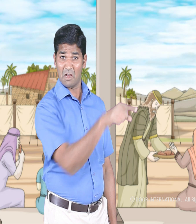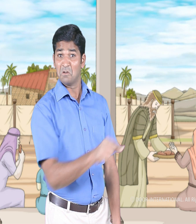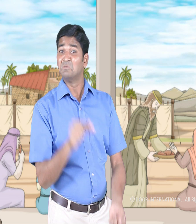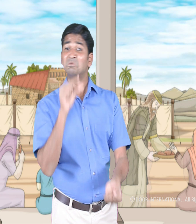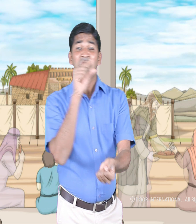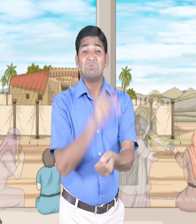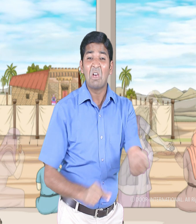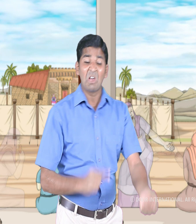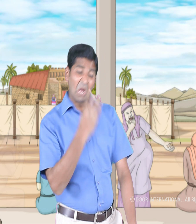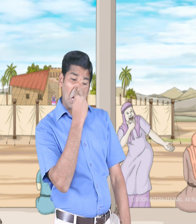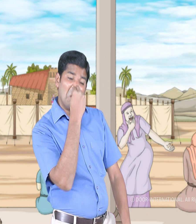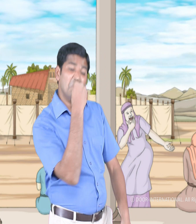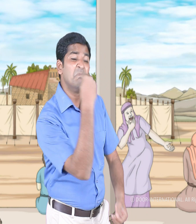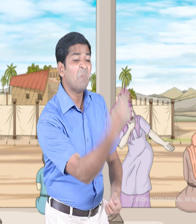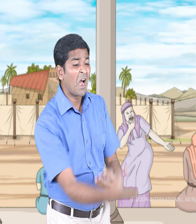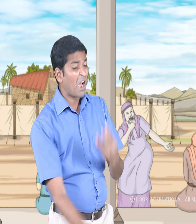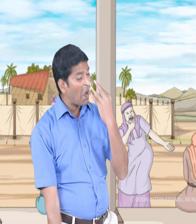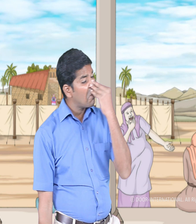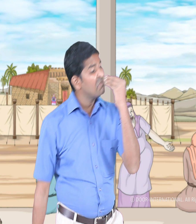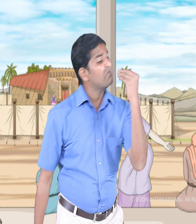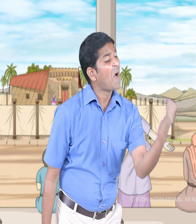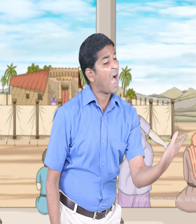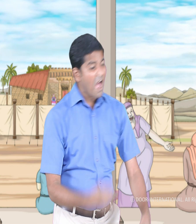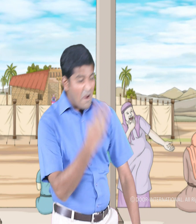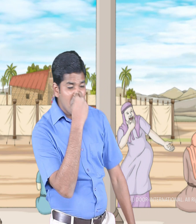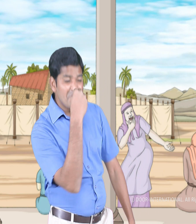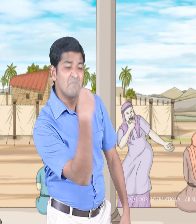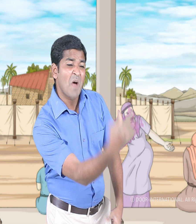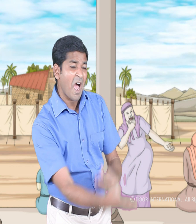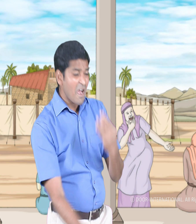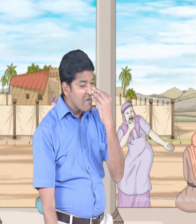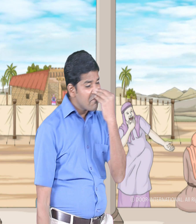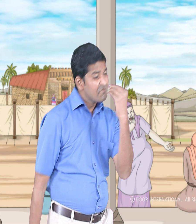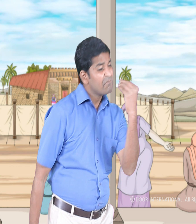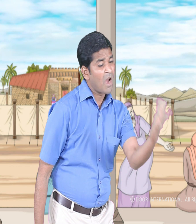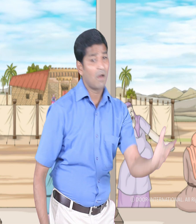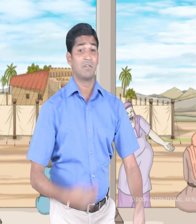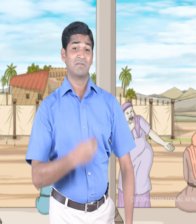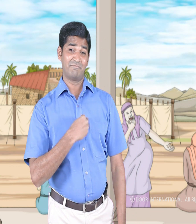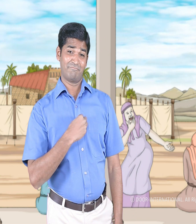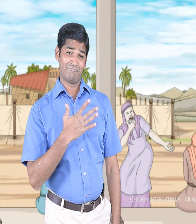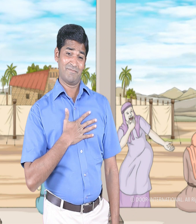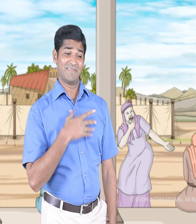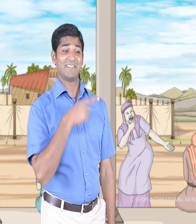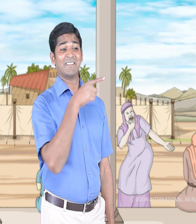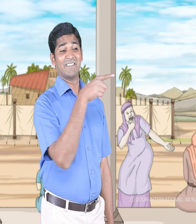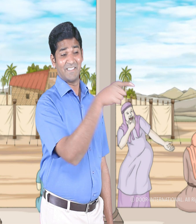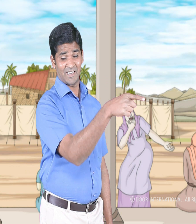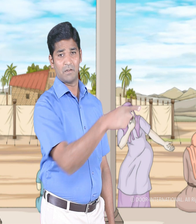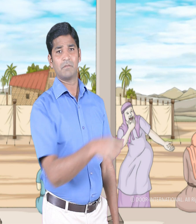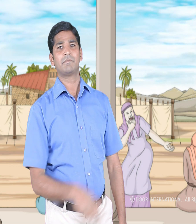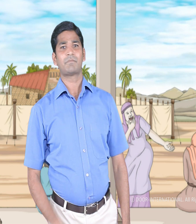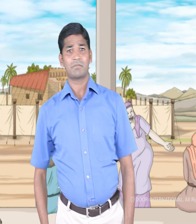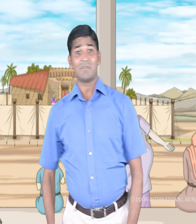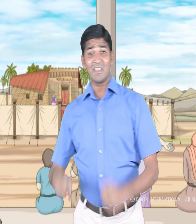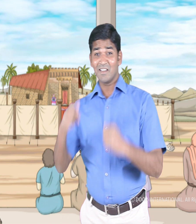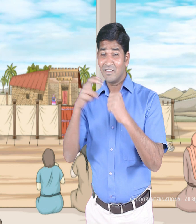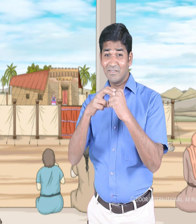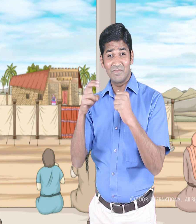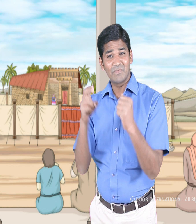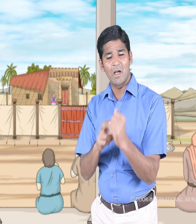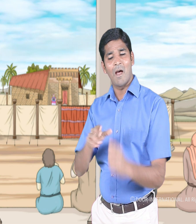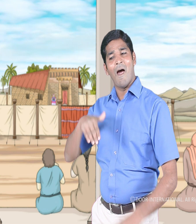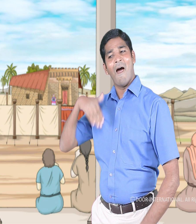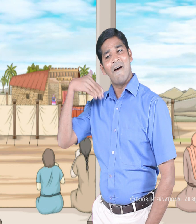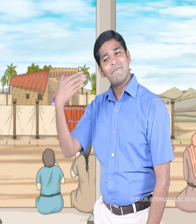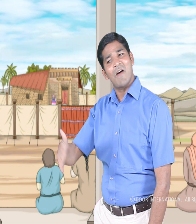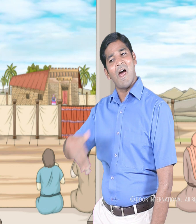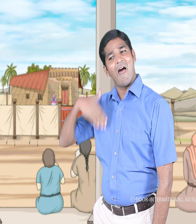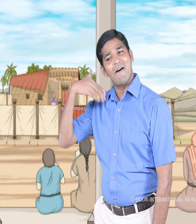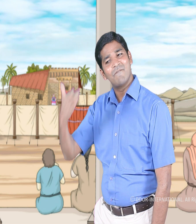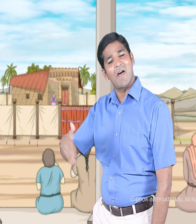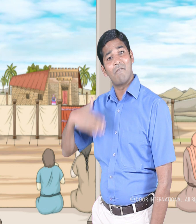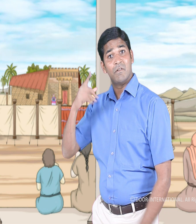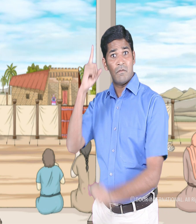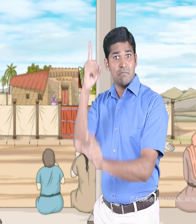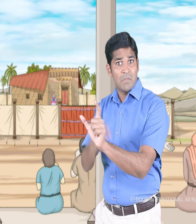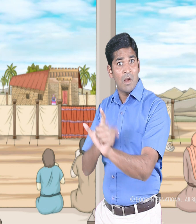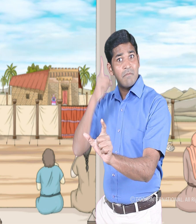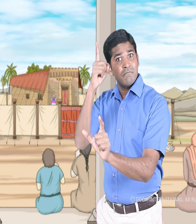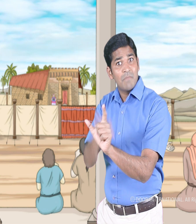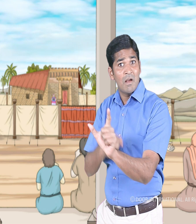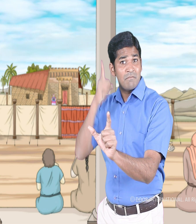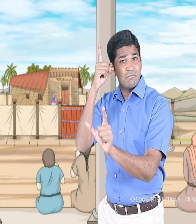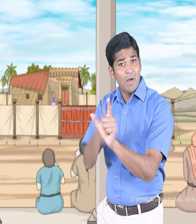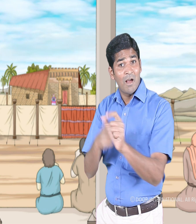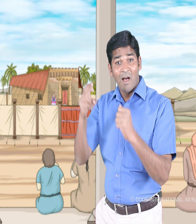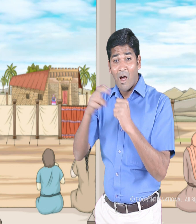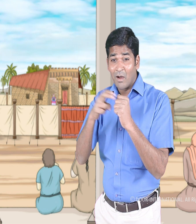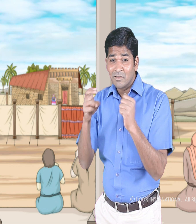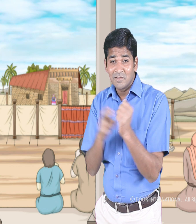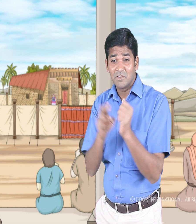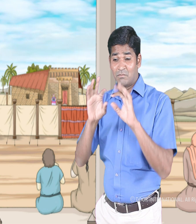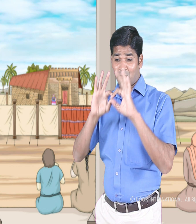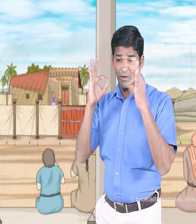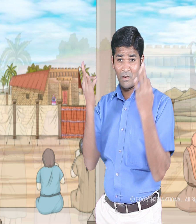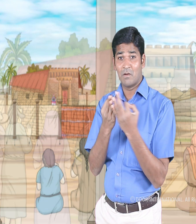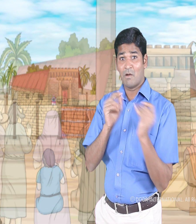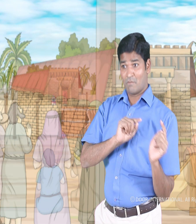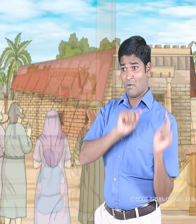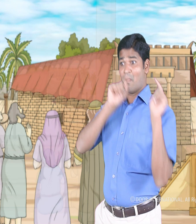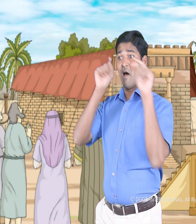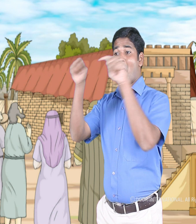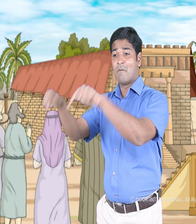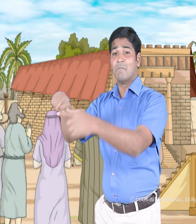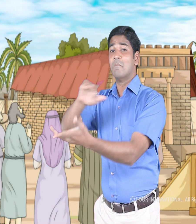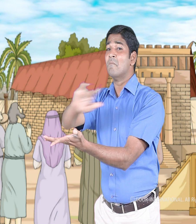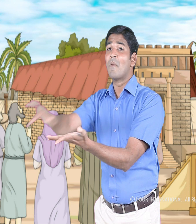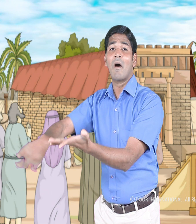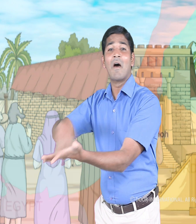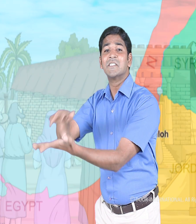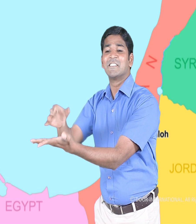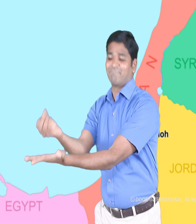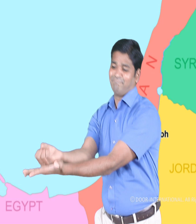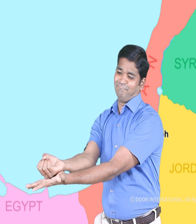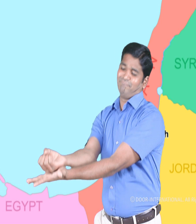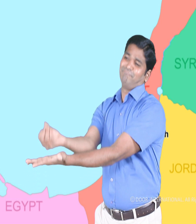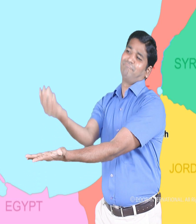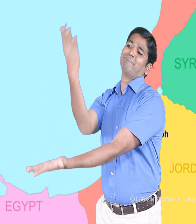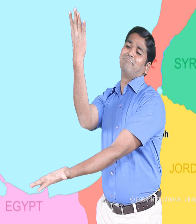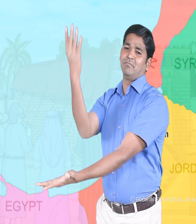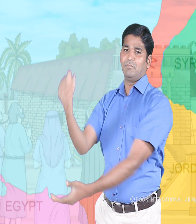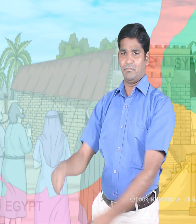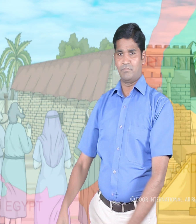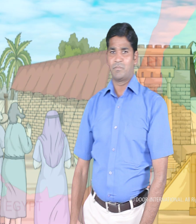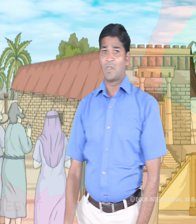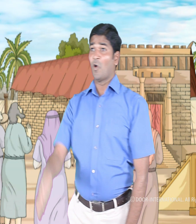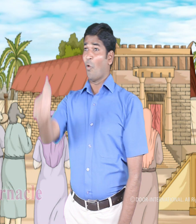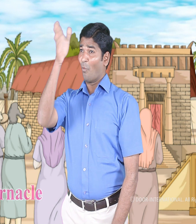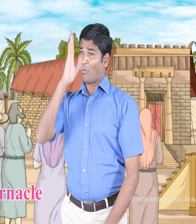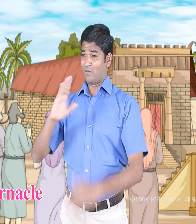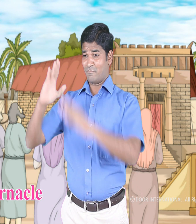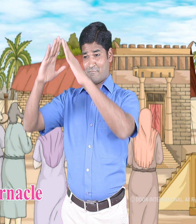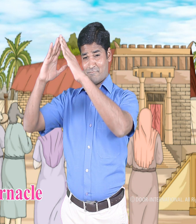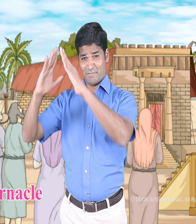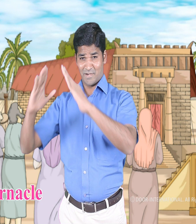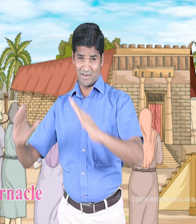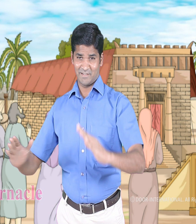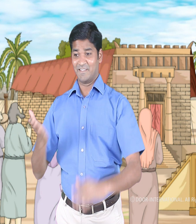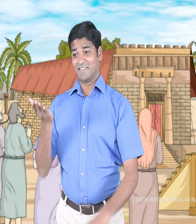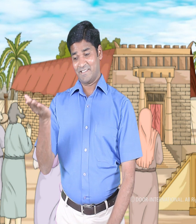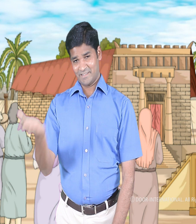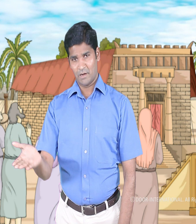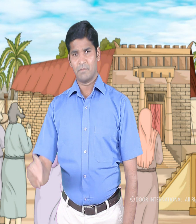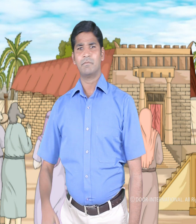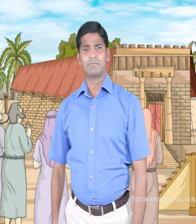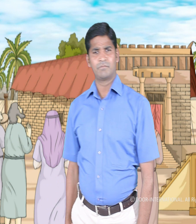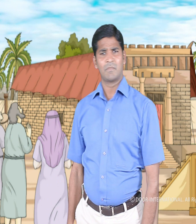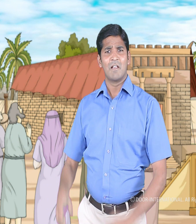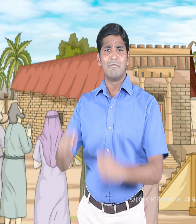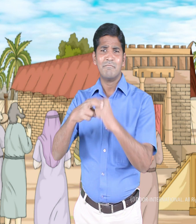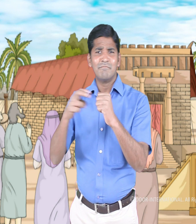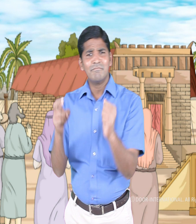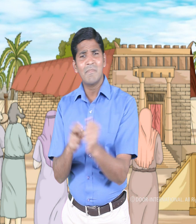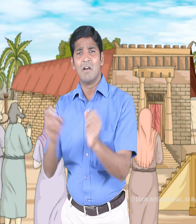Because the LORD had closed Hannah’s womb, her rival would provoke her and taunt her viciously.